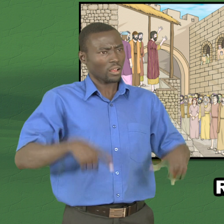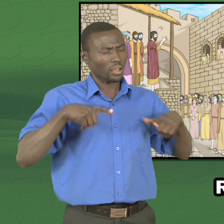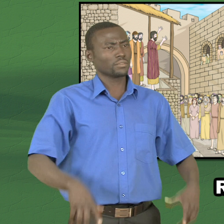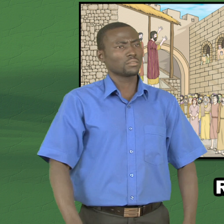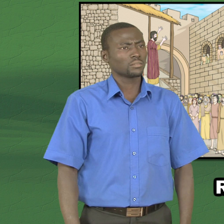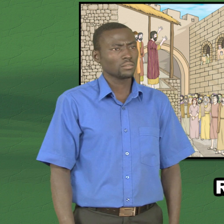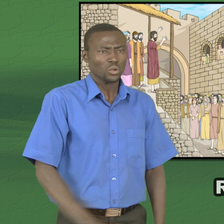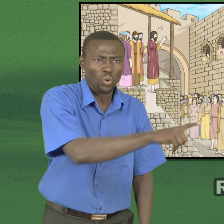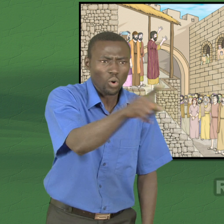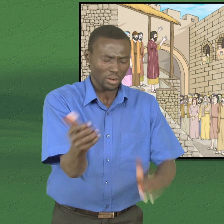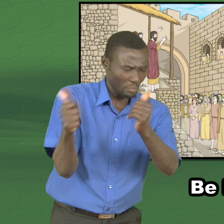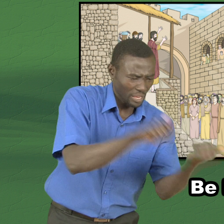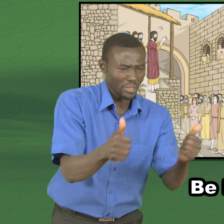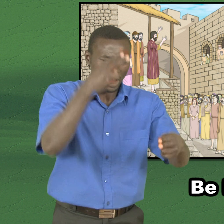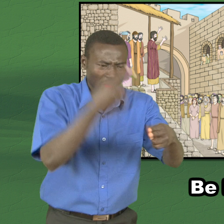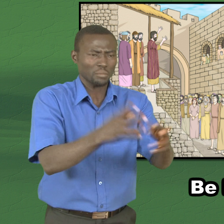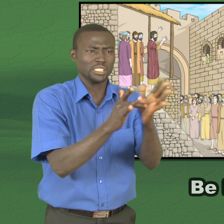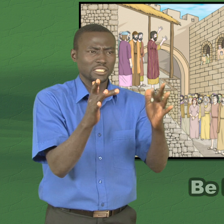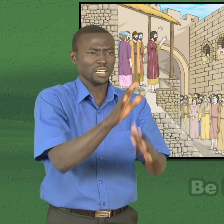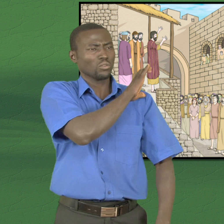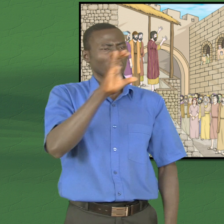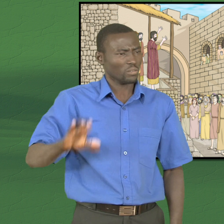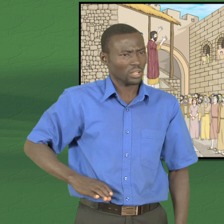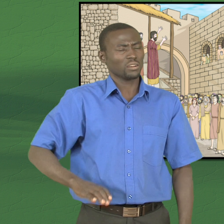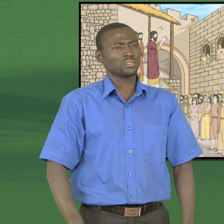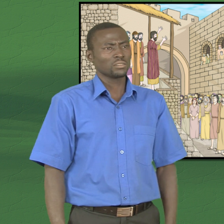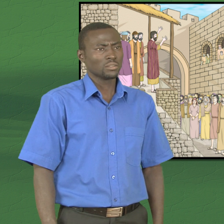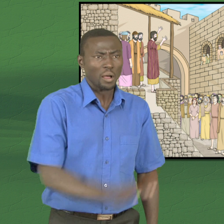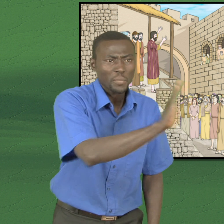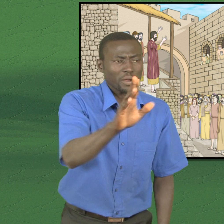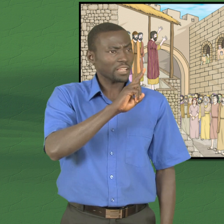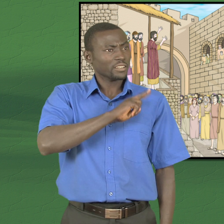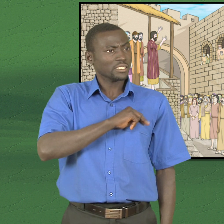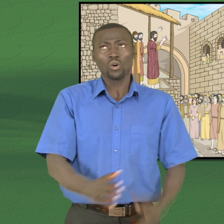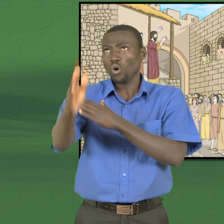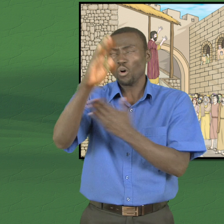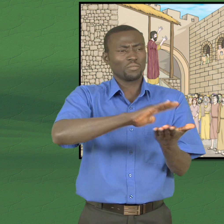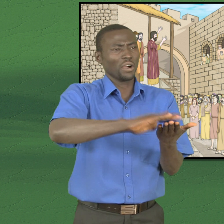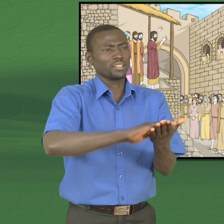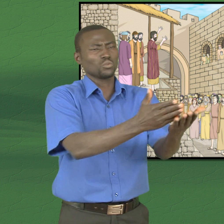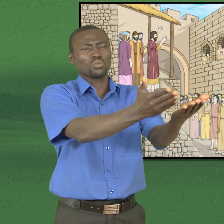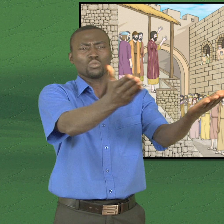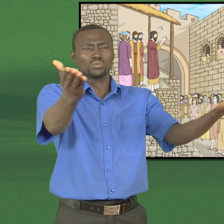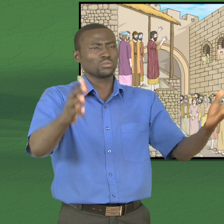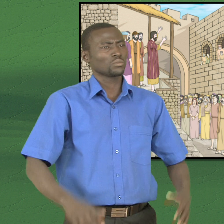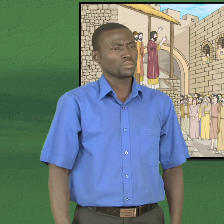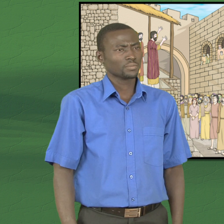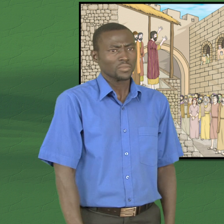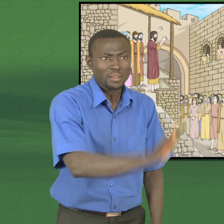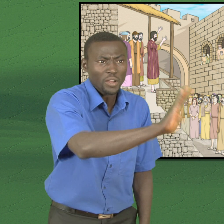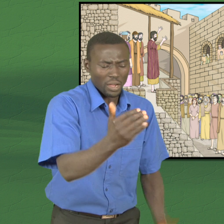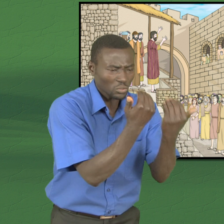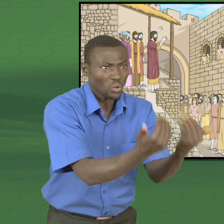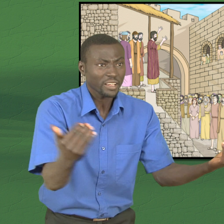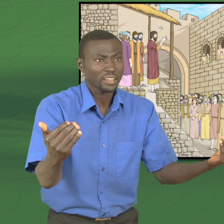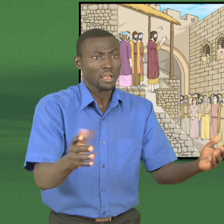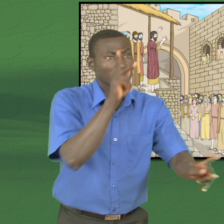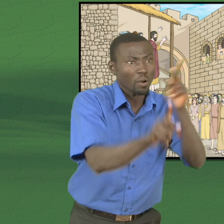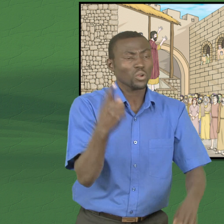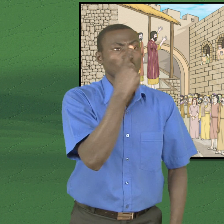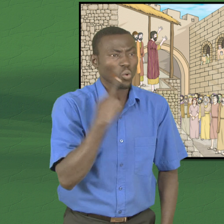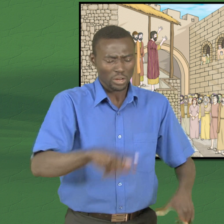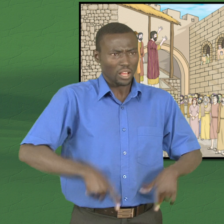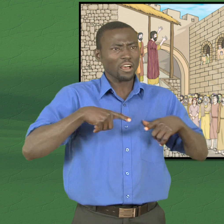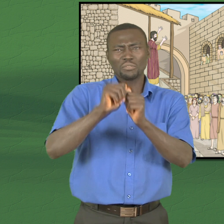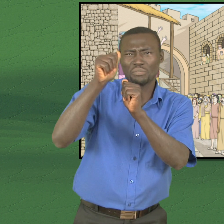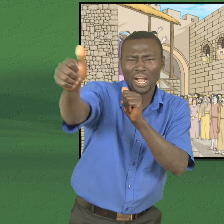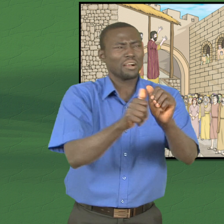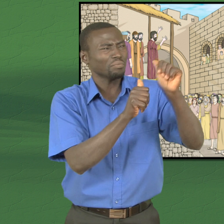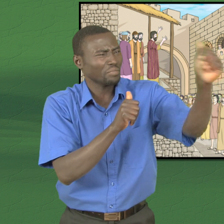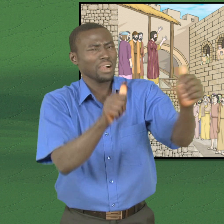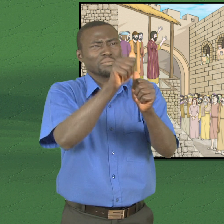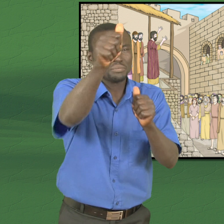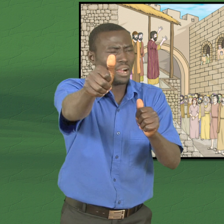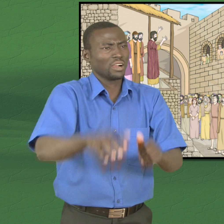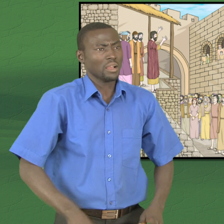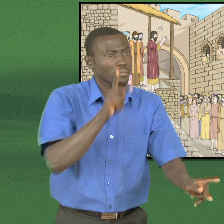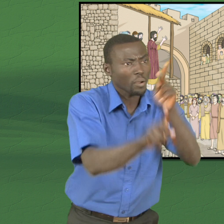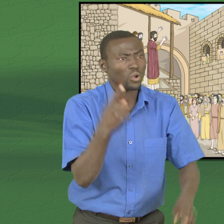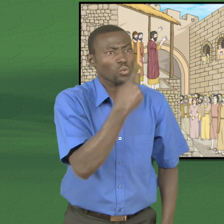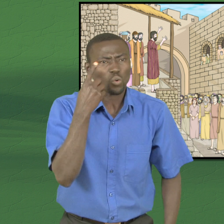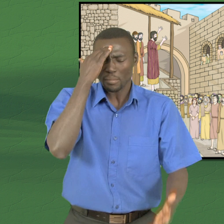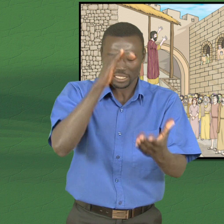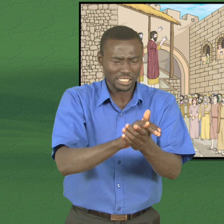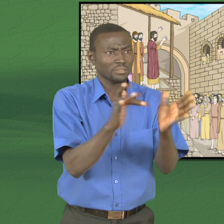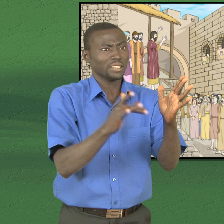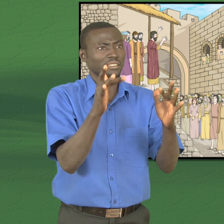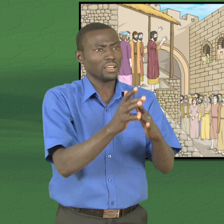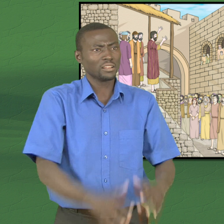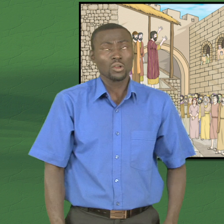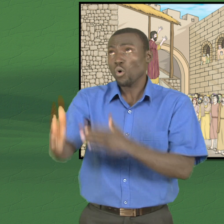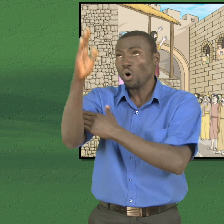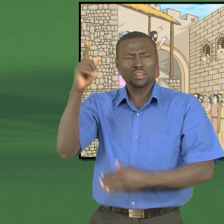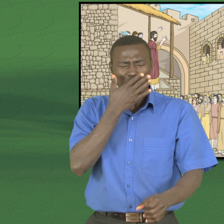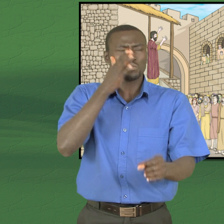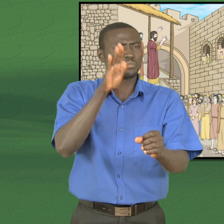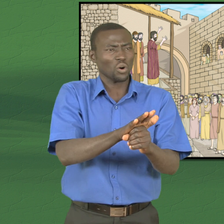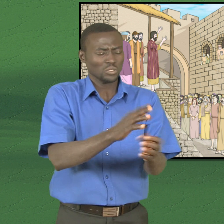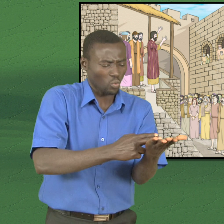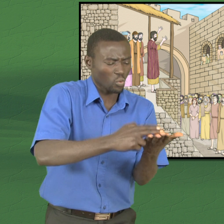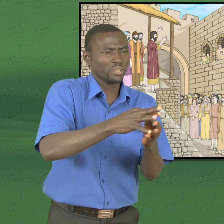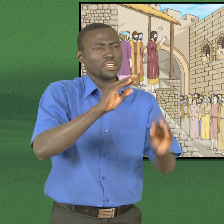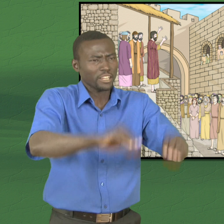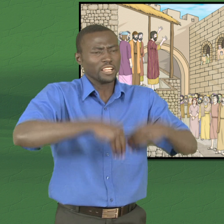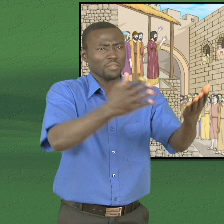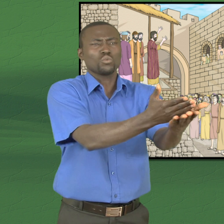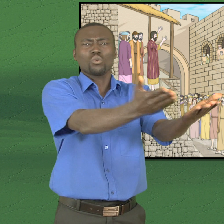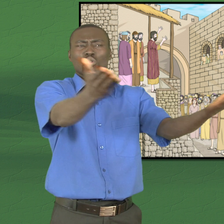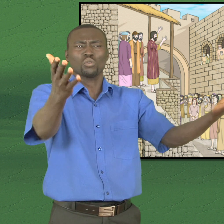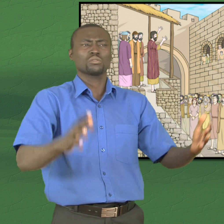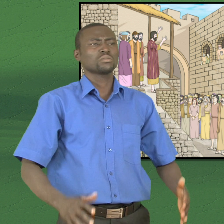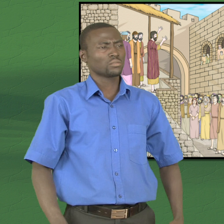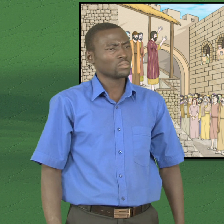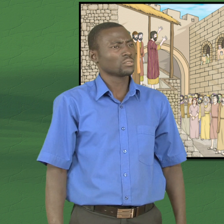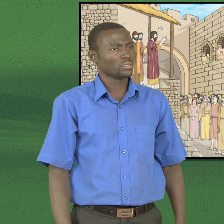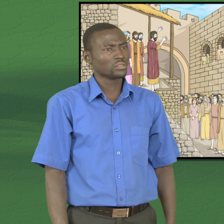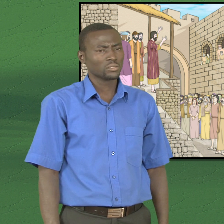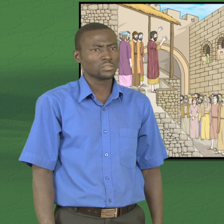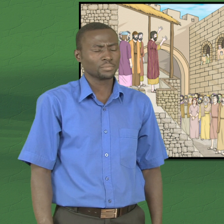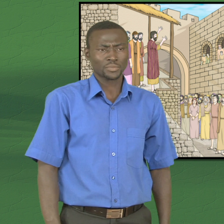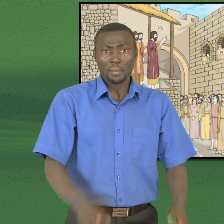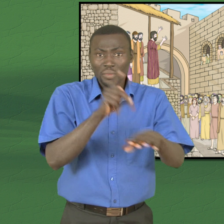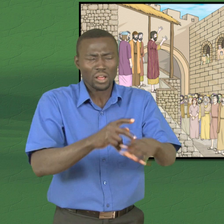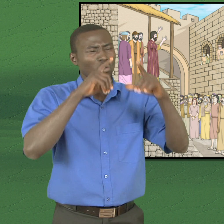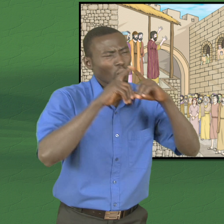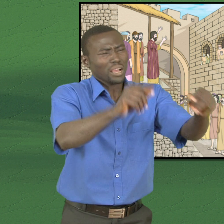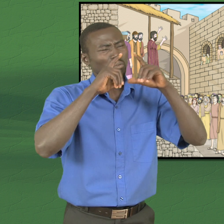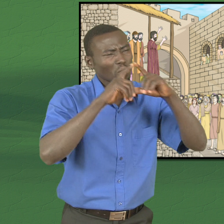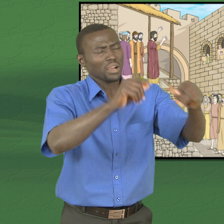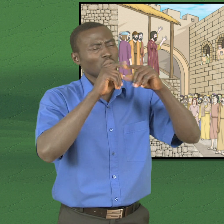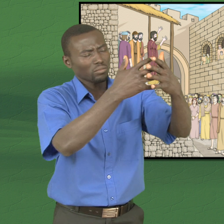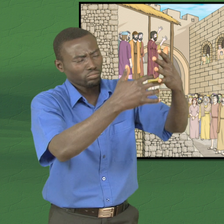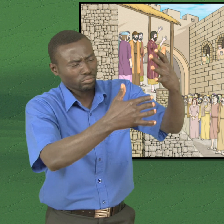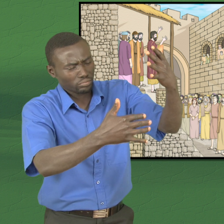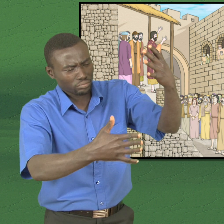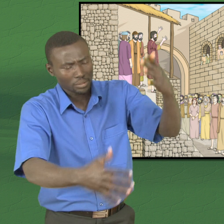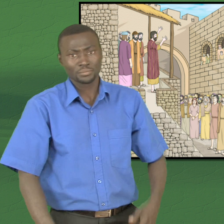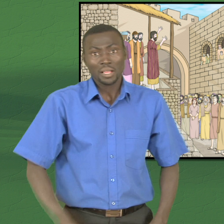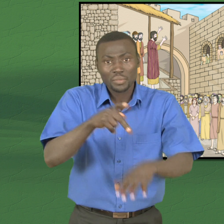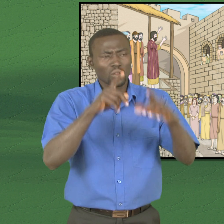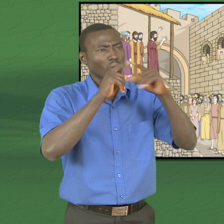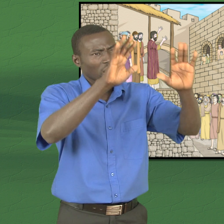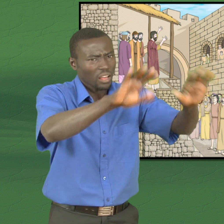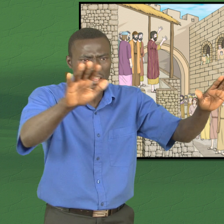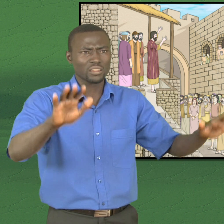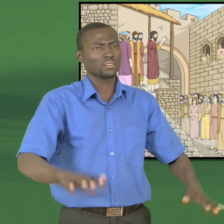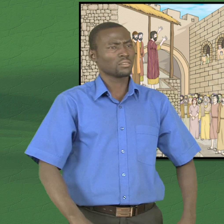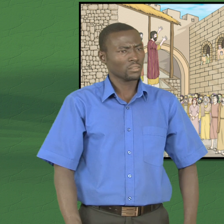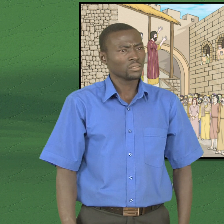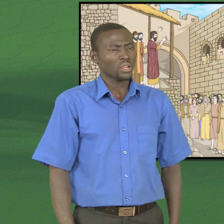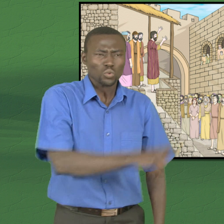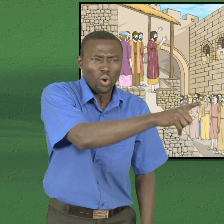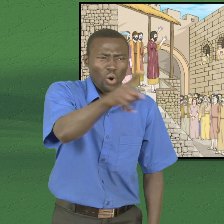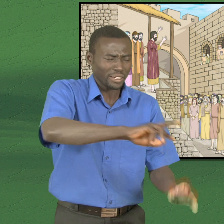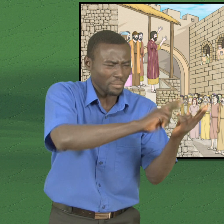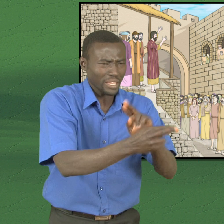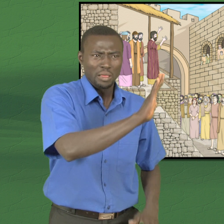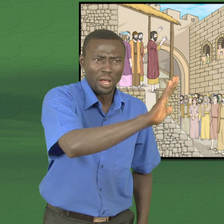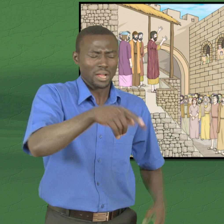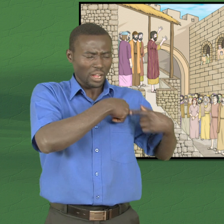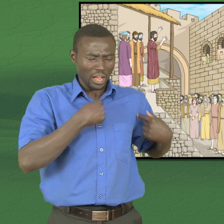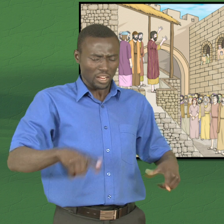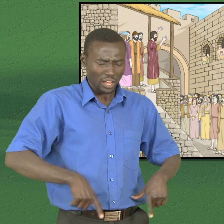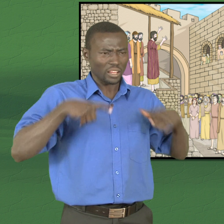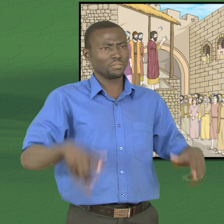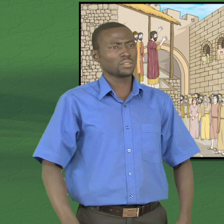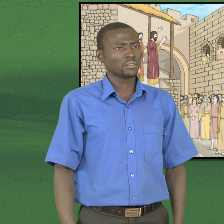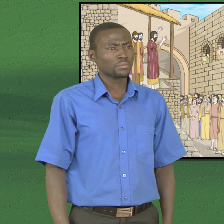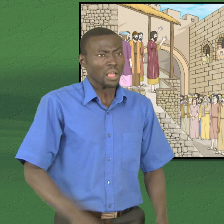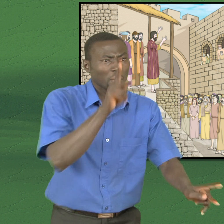Peter replied, “Repent and be baptized, every one of you, in the name of Jesus Christ for the forgiveness of your sins, and you will receive the gift of the Holy Spirit.